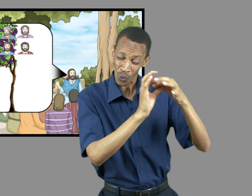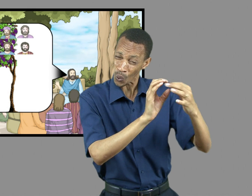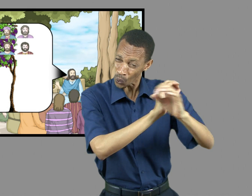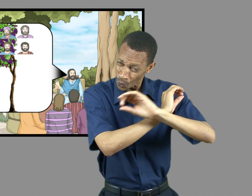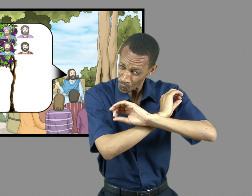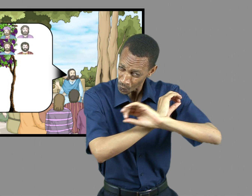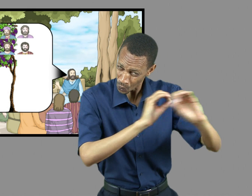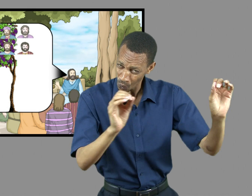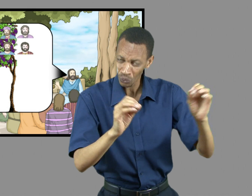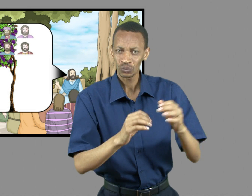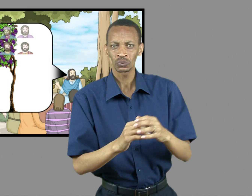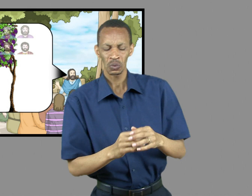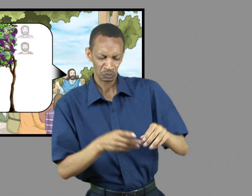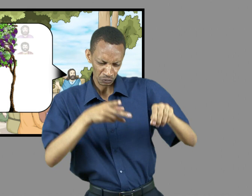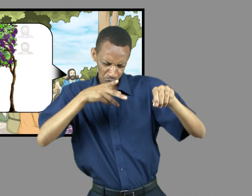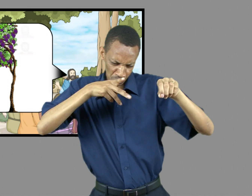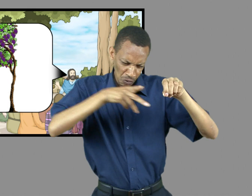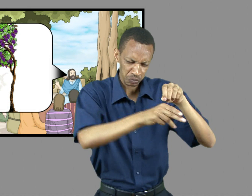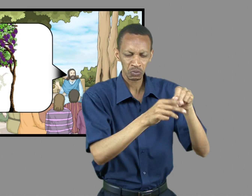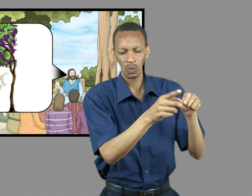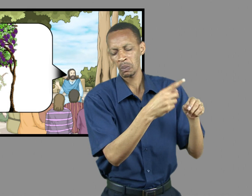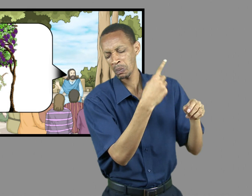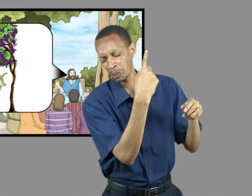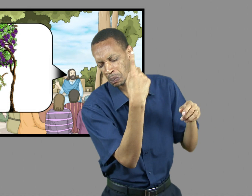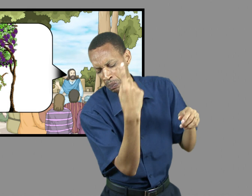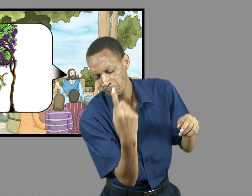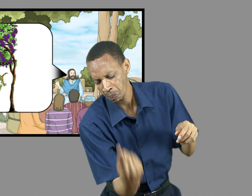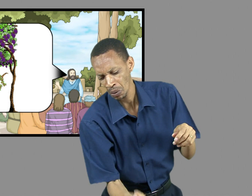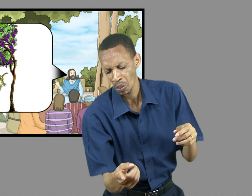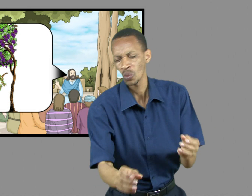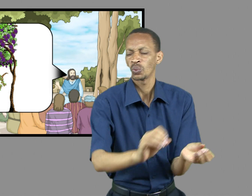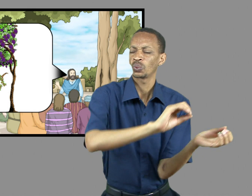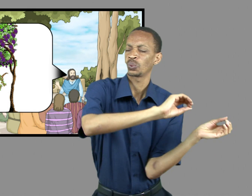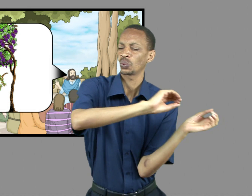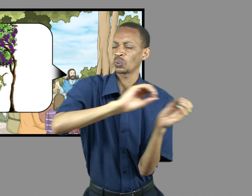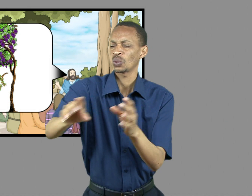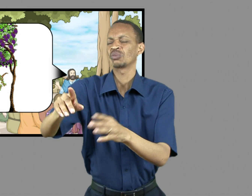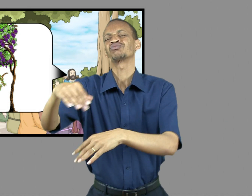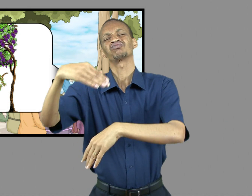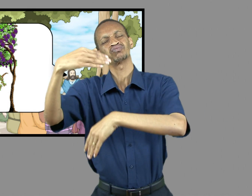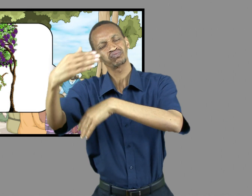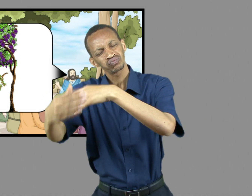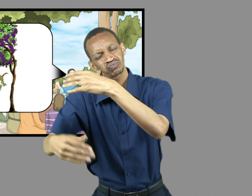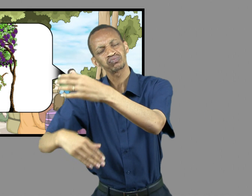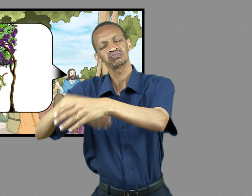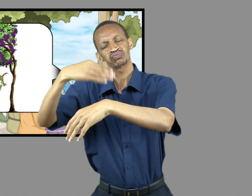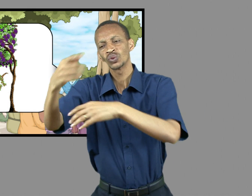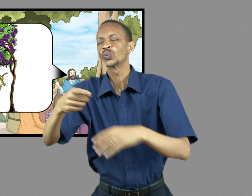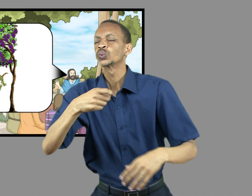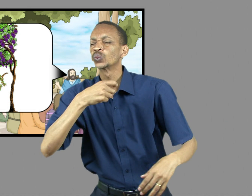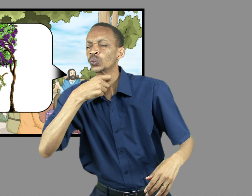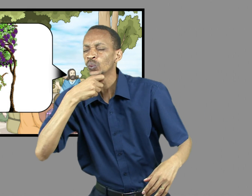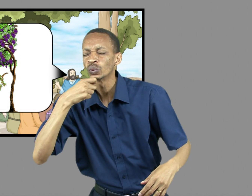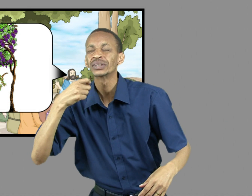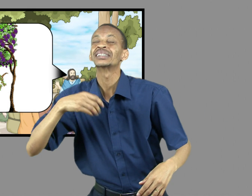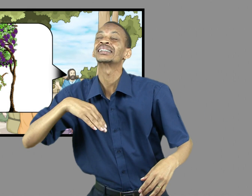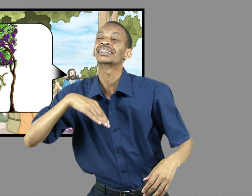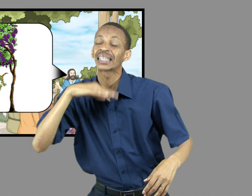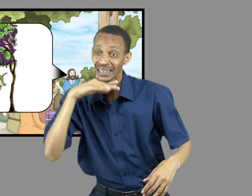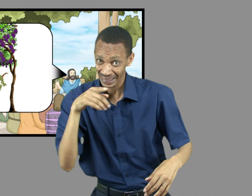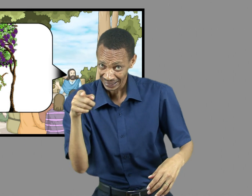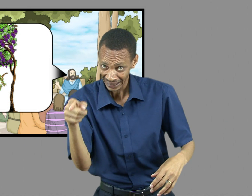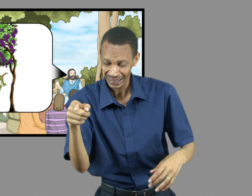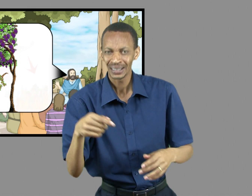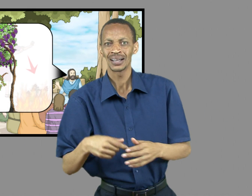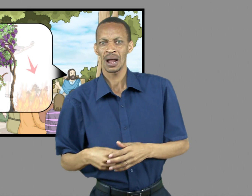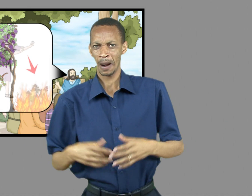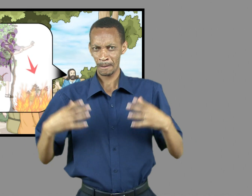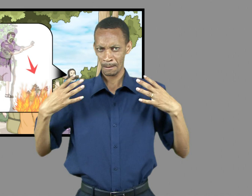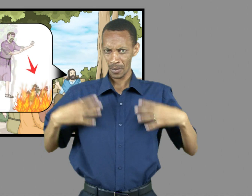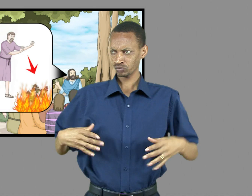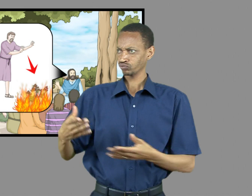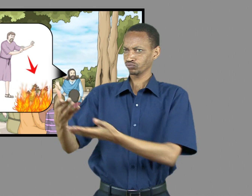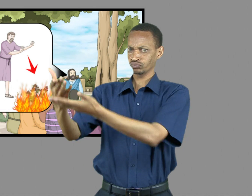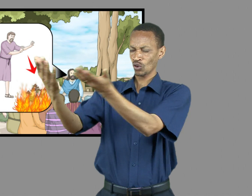If anyone does not remain in Me, he is like a branch that is thrown away and withers.